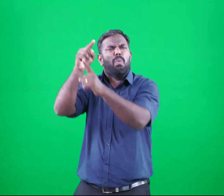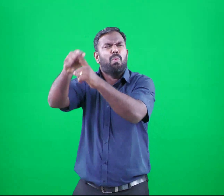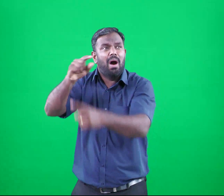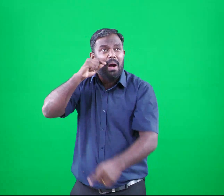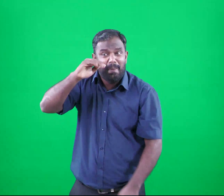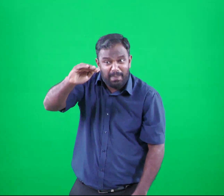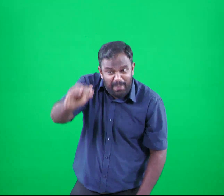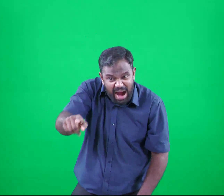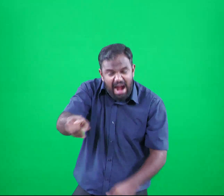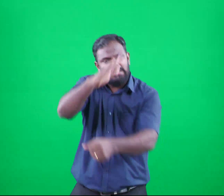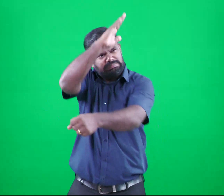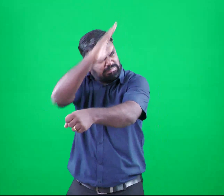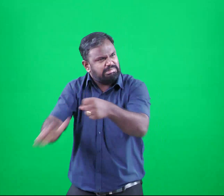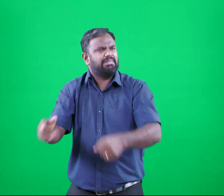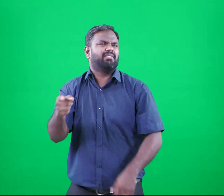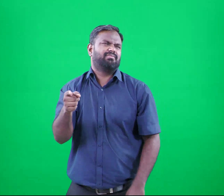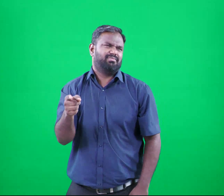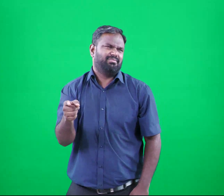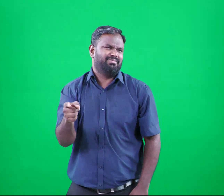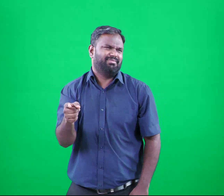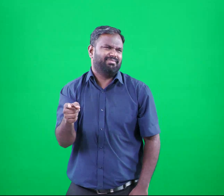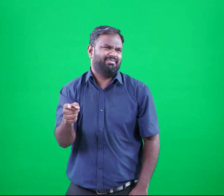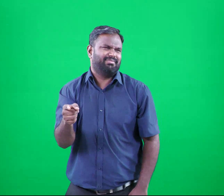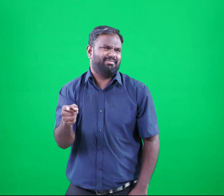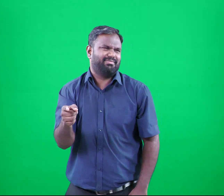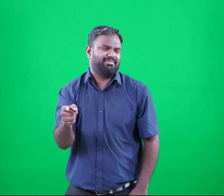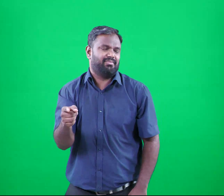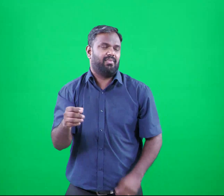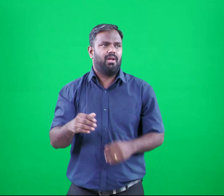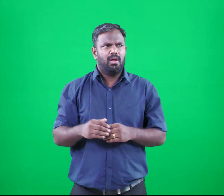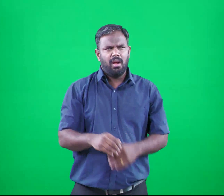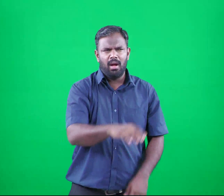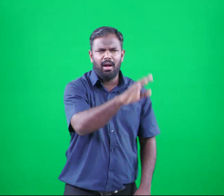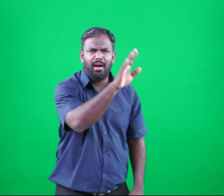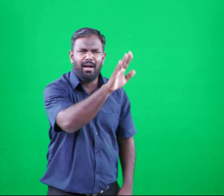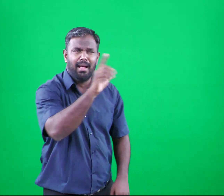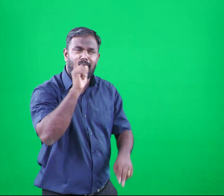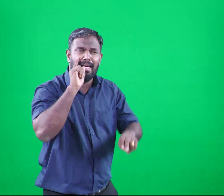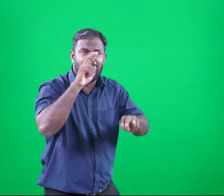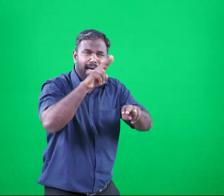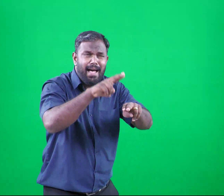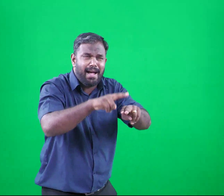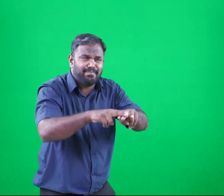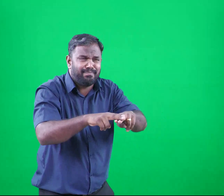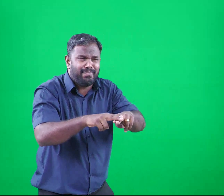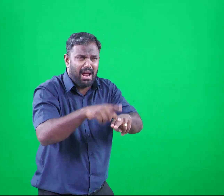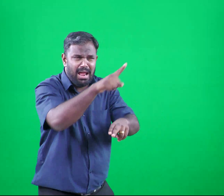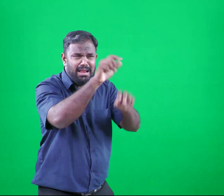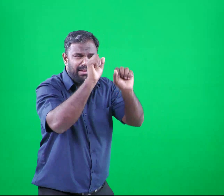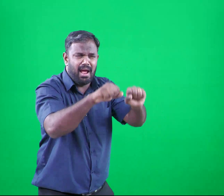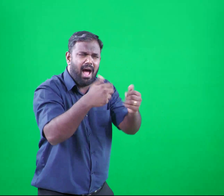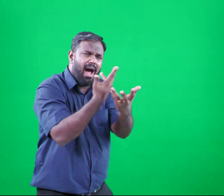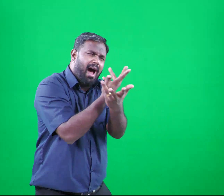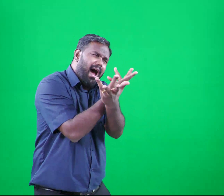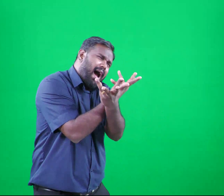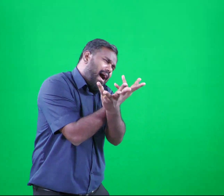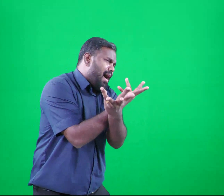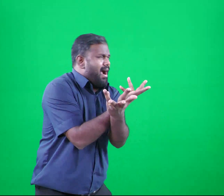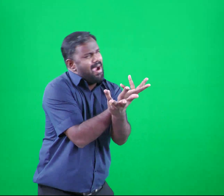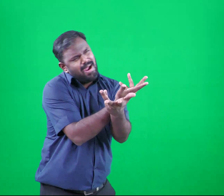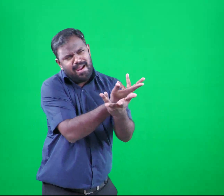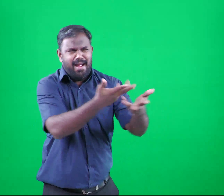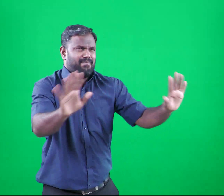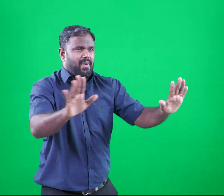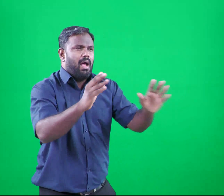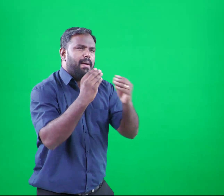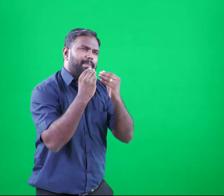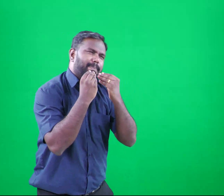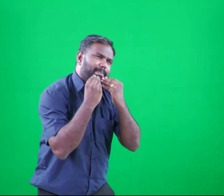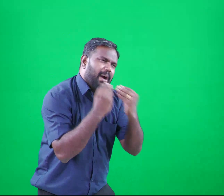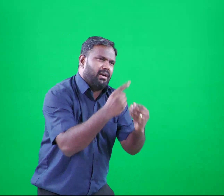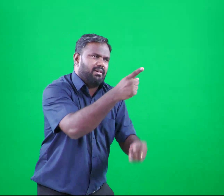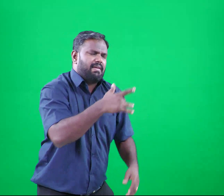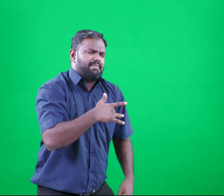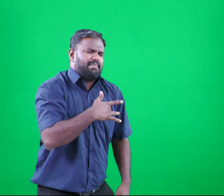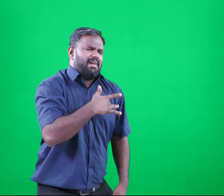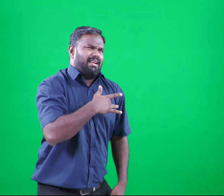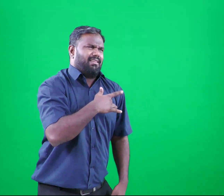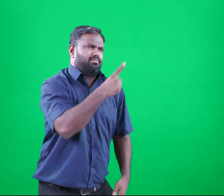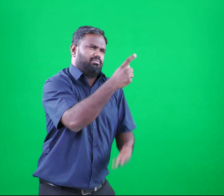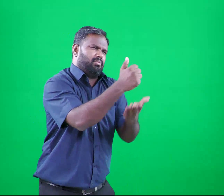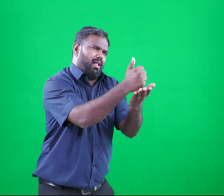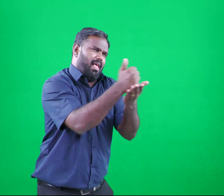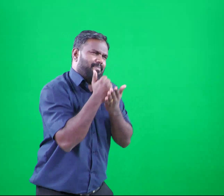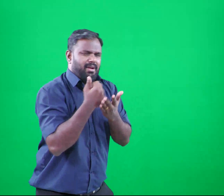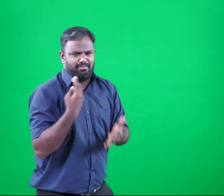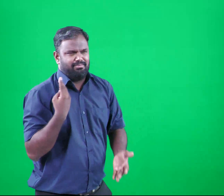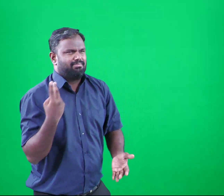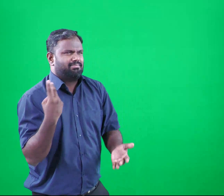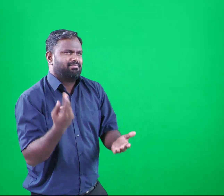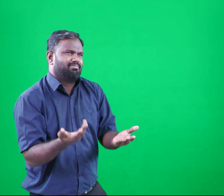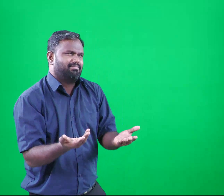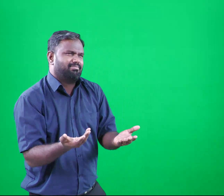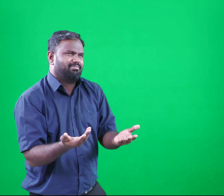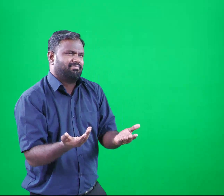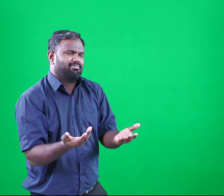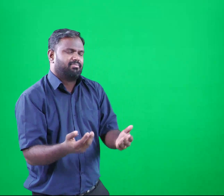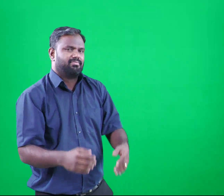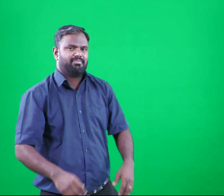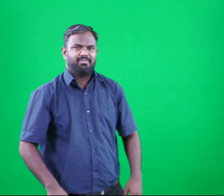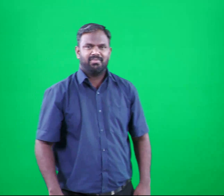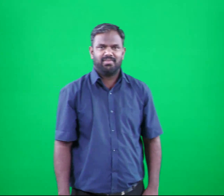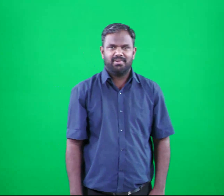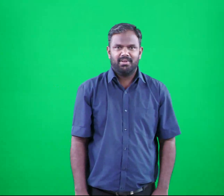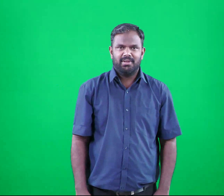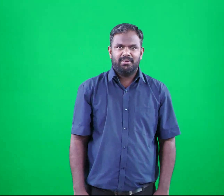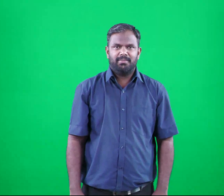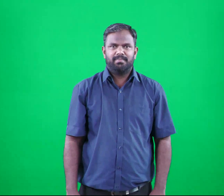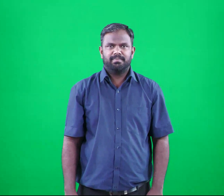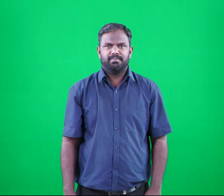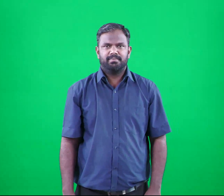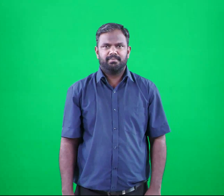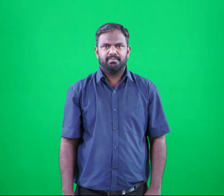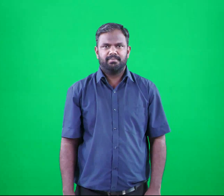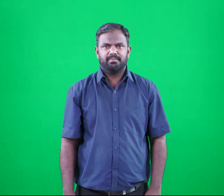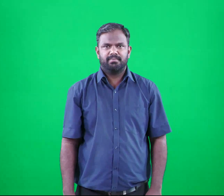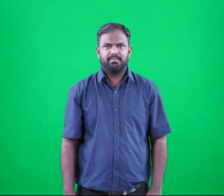But if You can do anything, have compassion on us and help us."